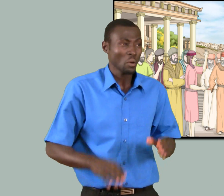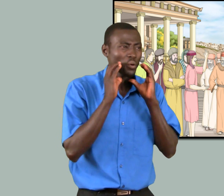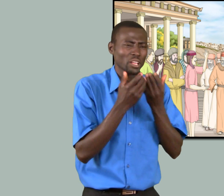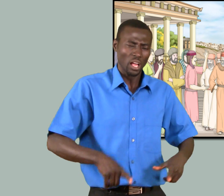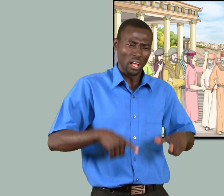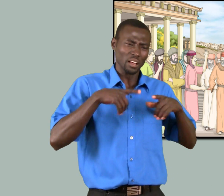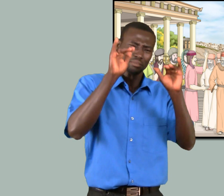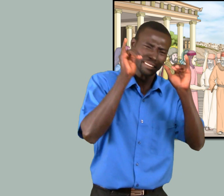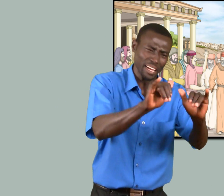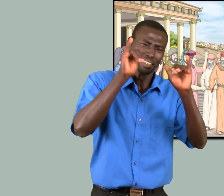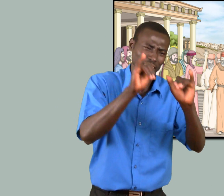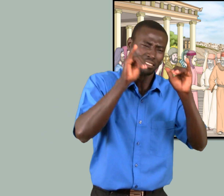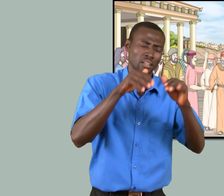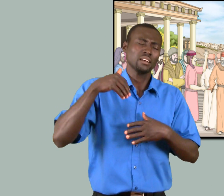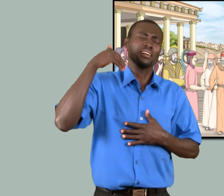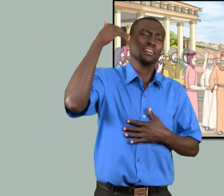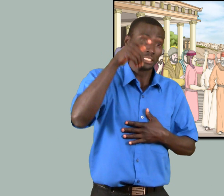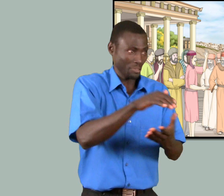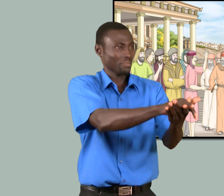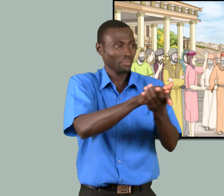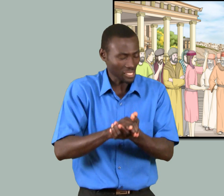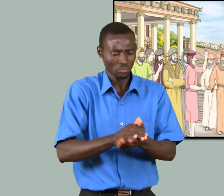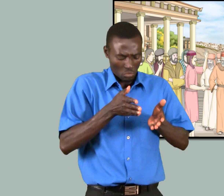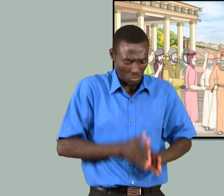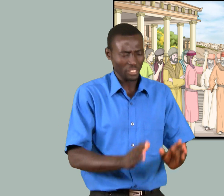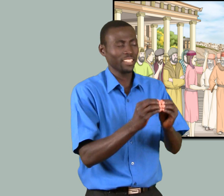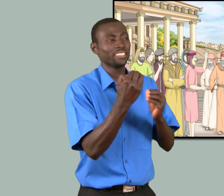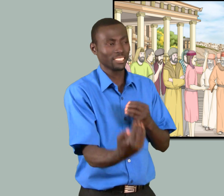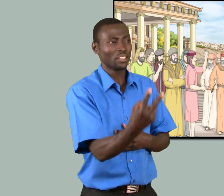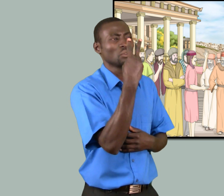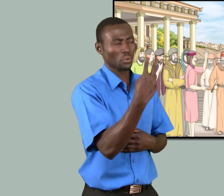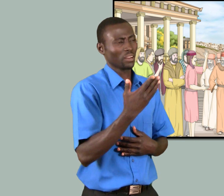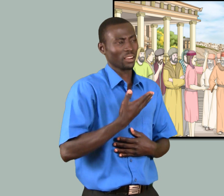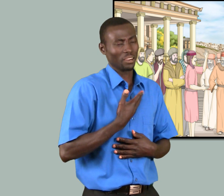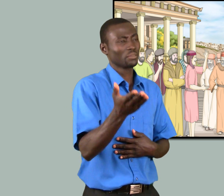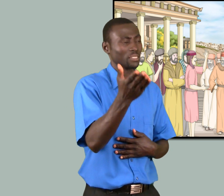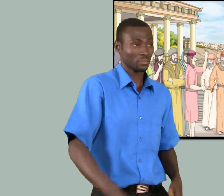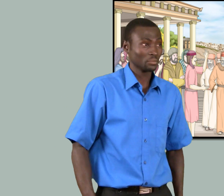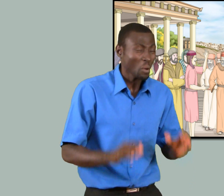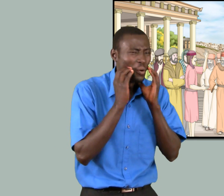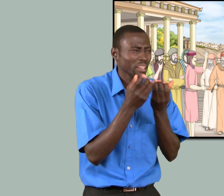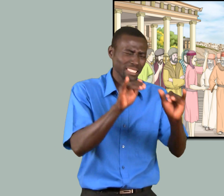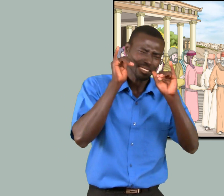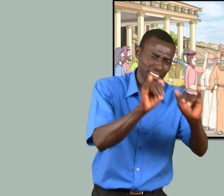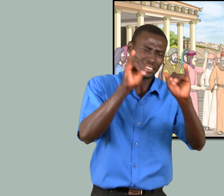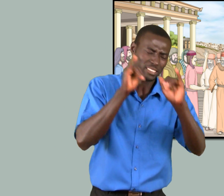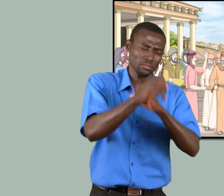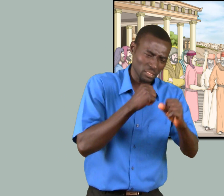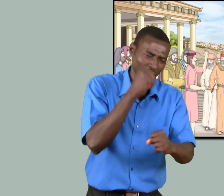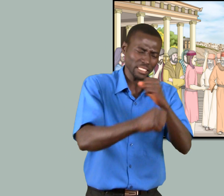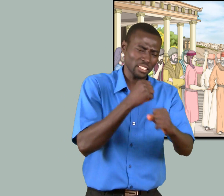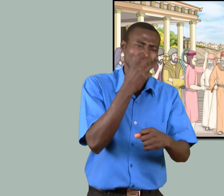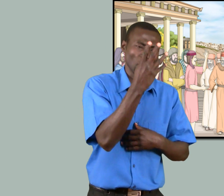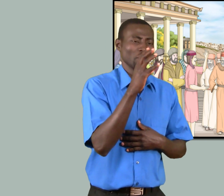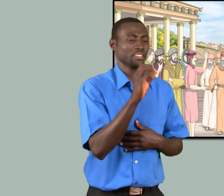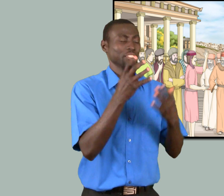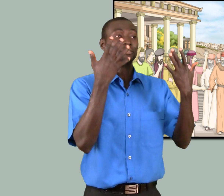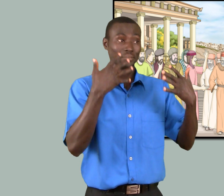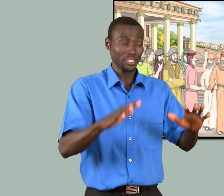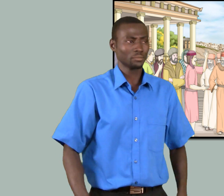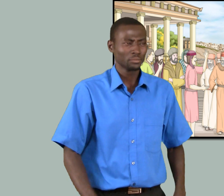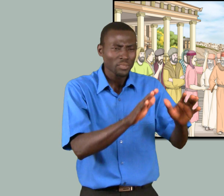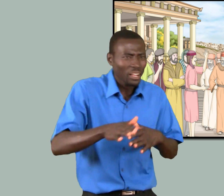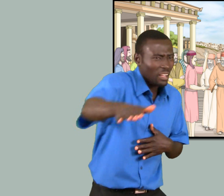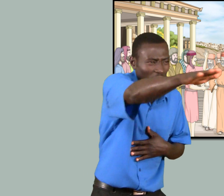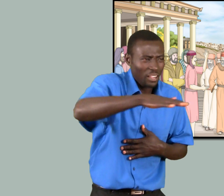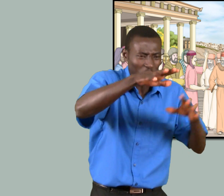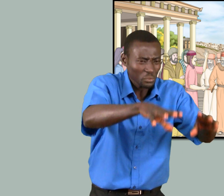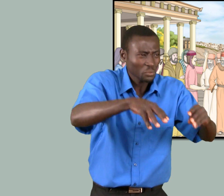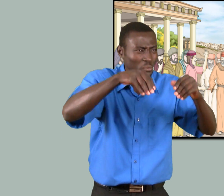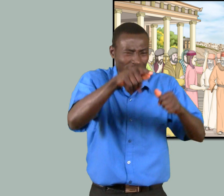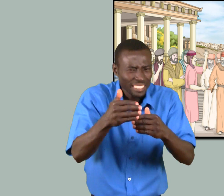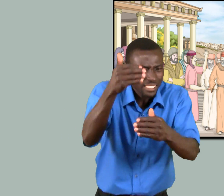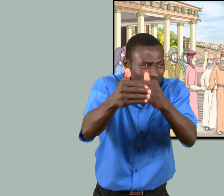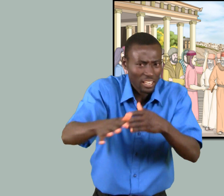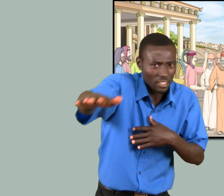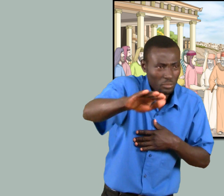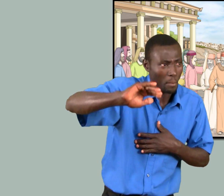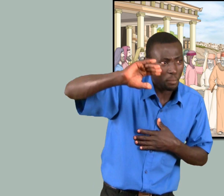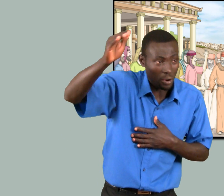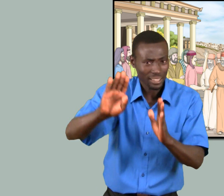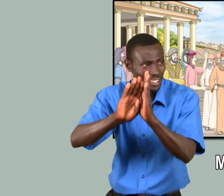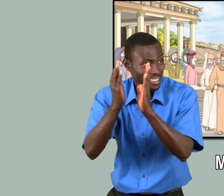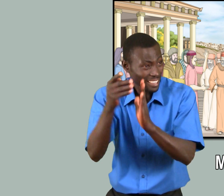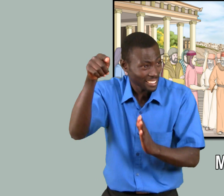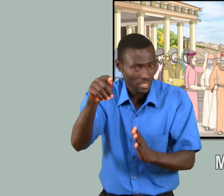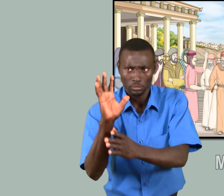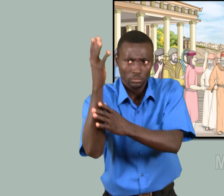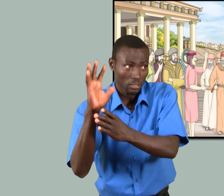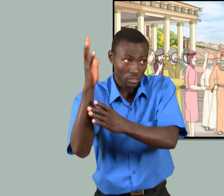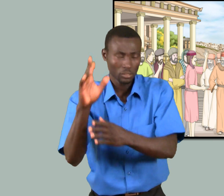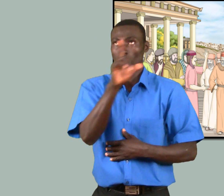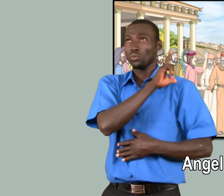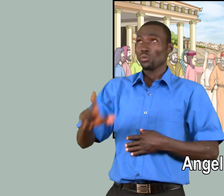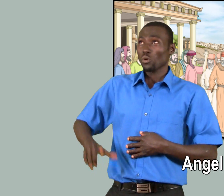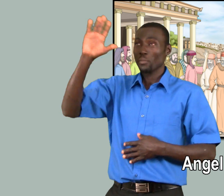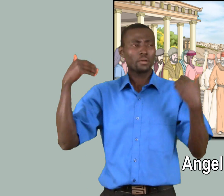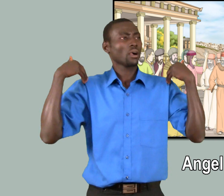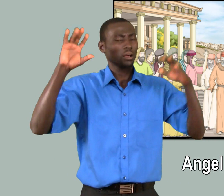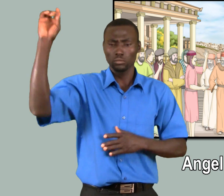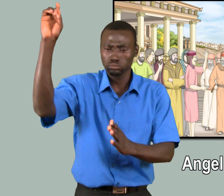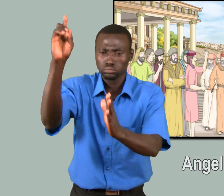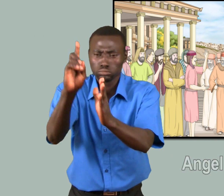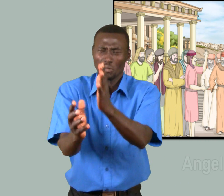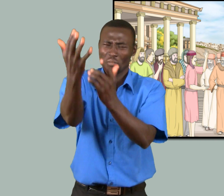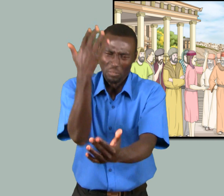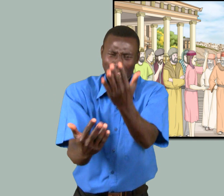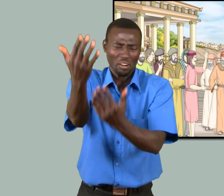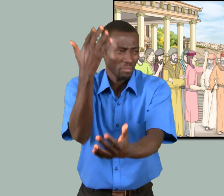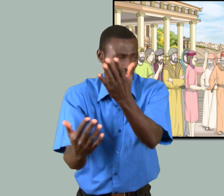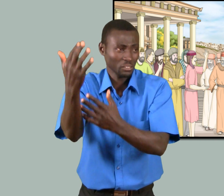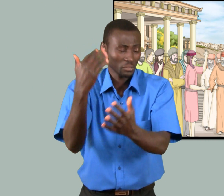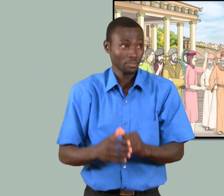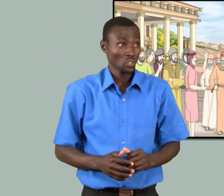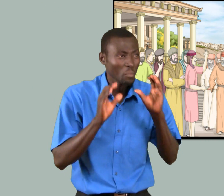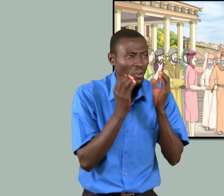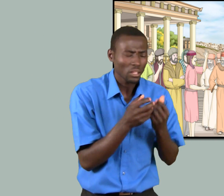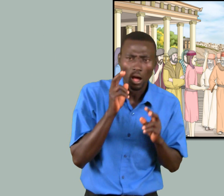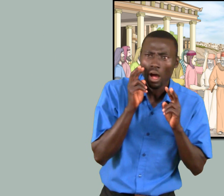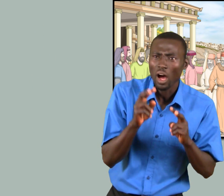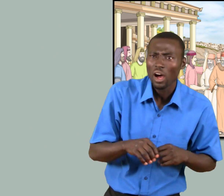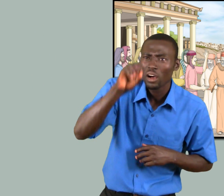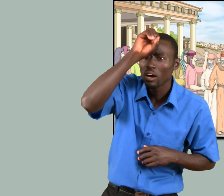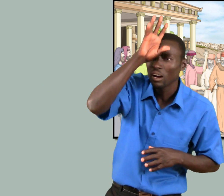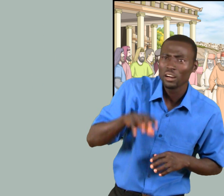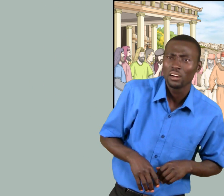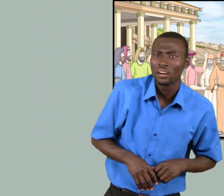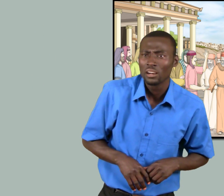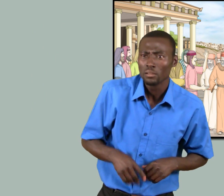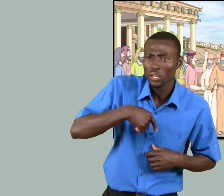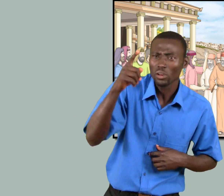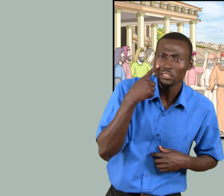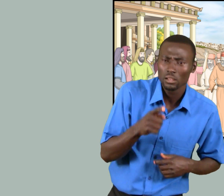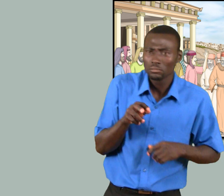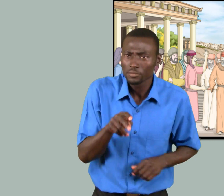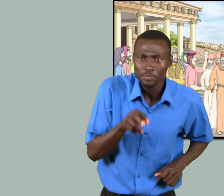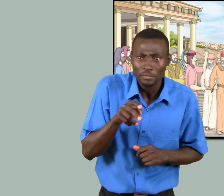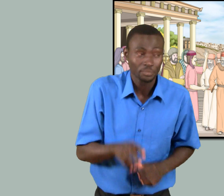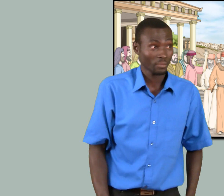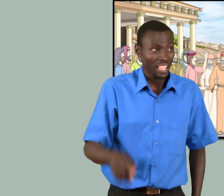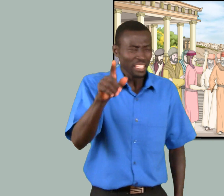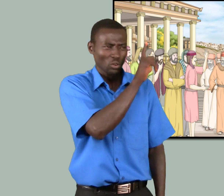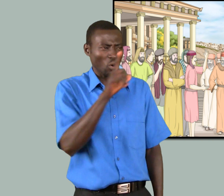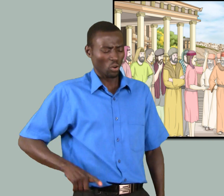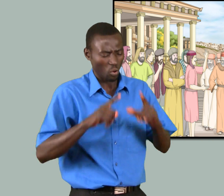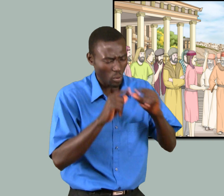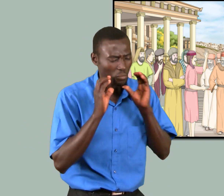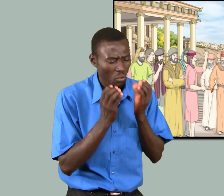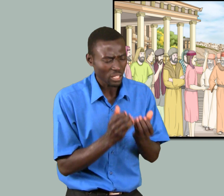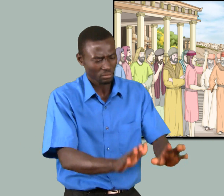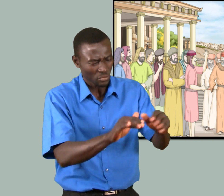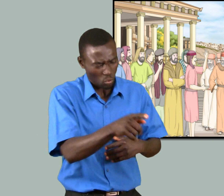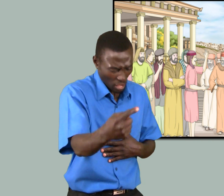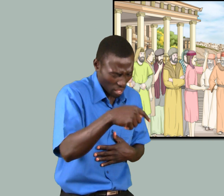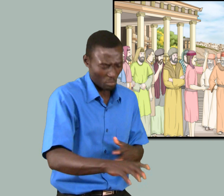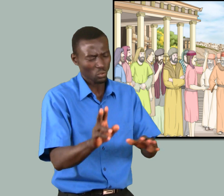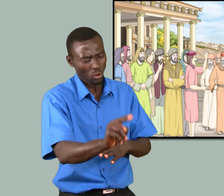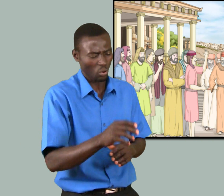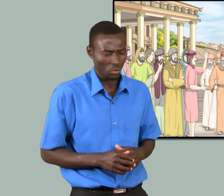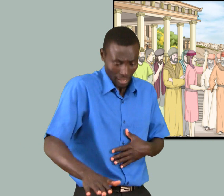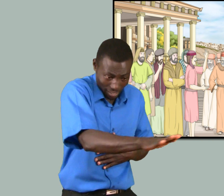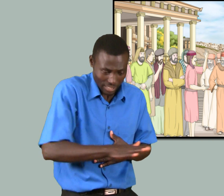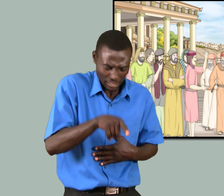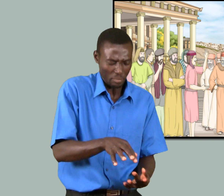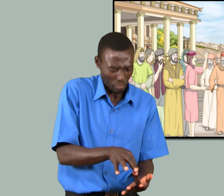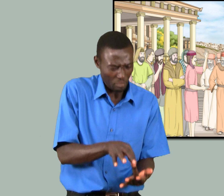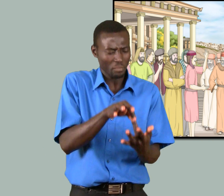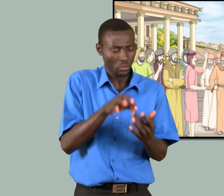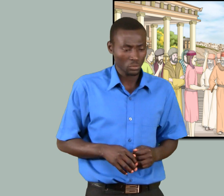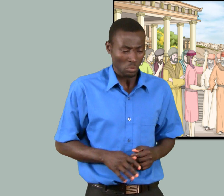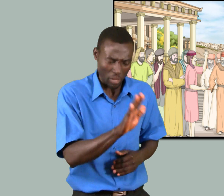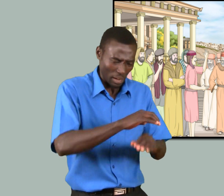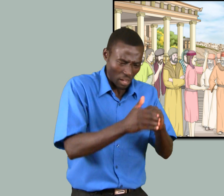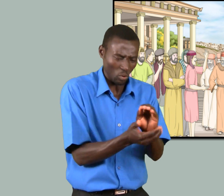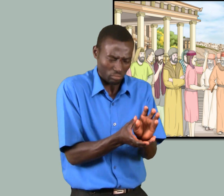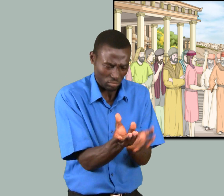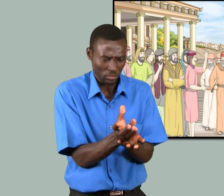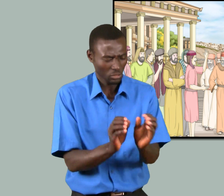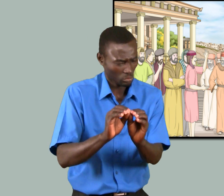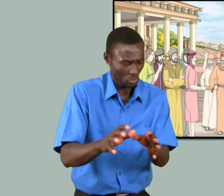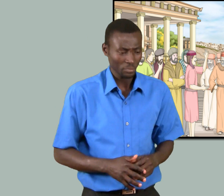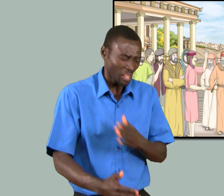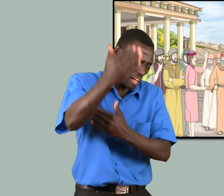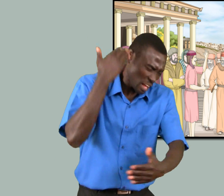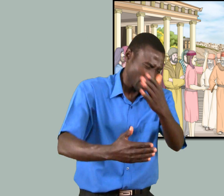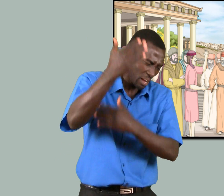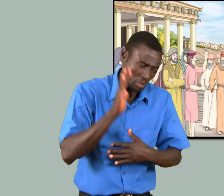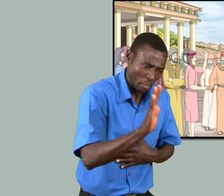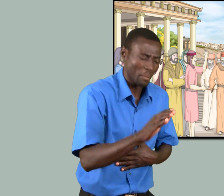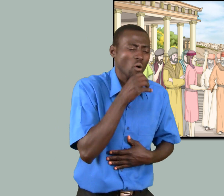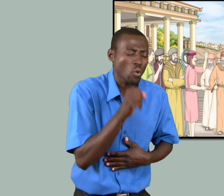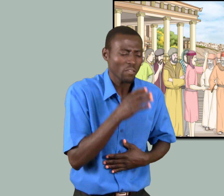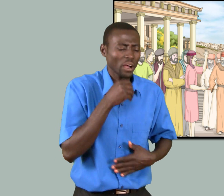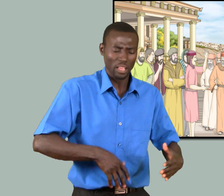At this remark, Moses fled to the land of Midian, where he lived as a foreigner and had two sons. After forty years had passed, an angel appeared to Moses in the flames of a burning bush in the desert near Mount Sinai.